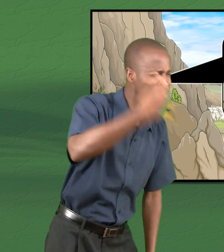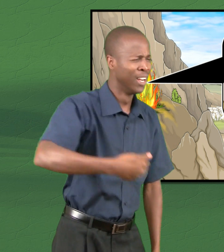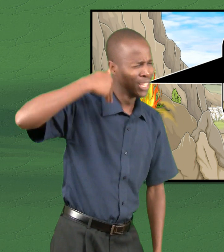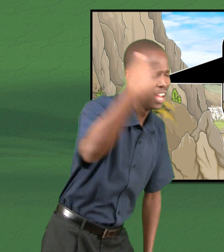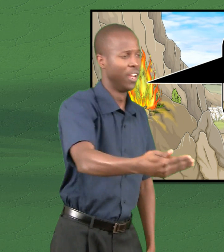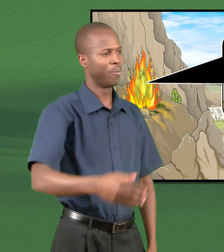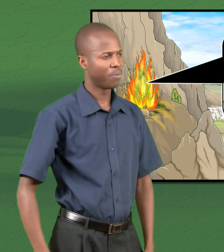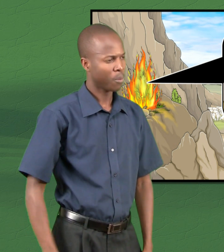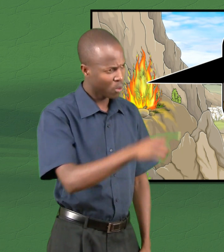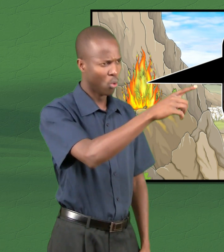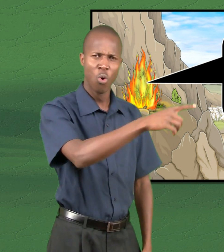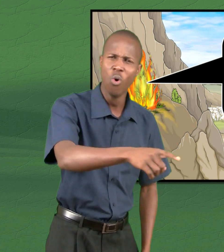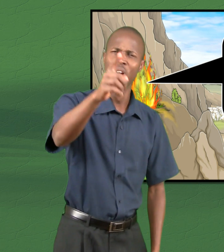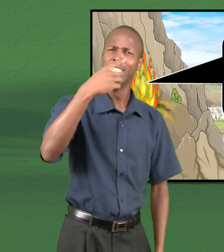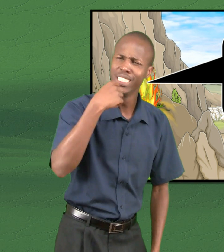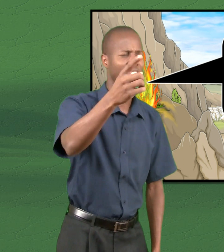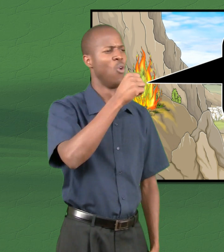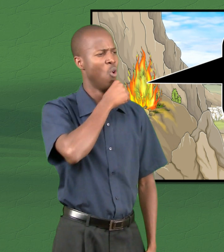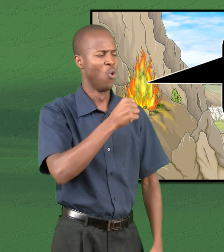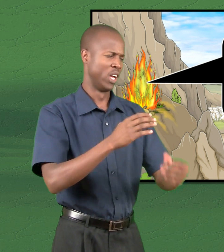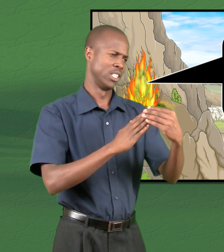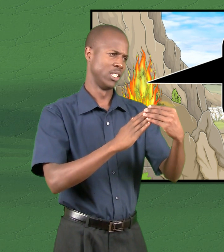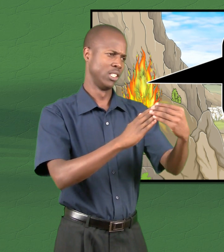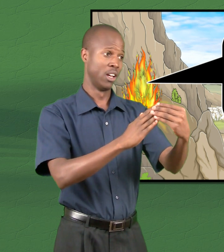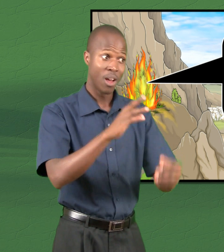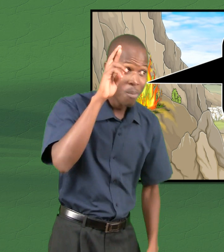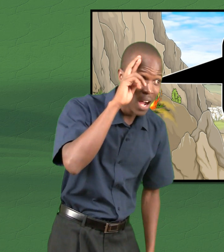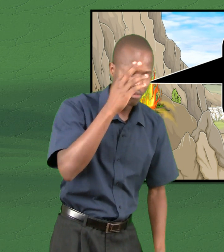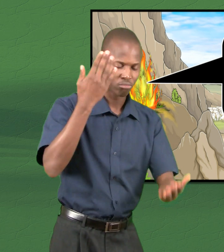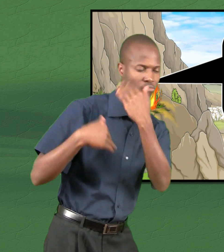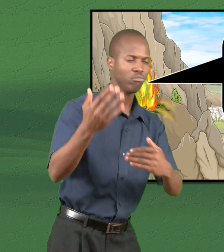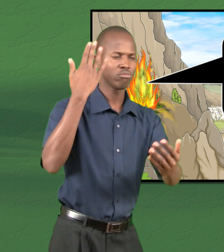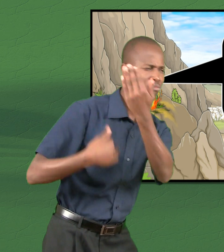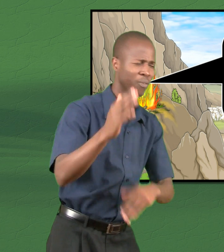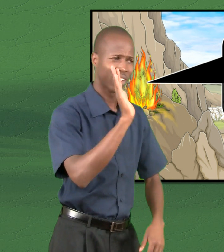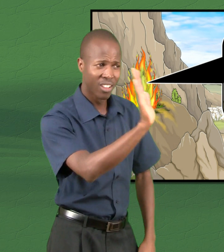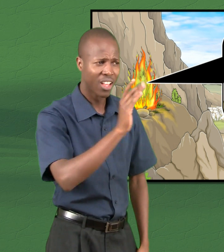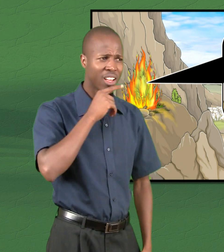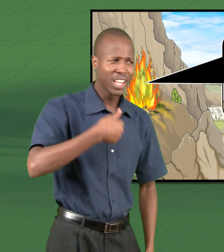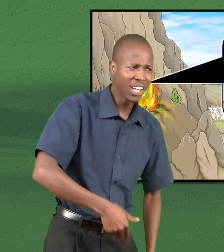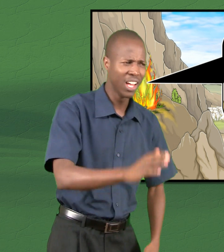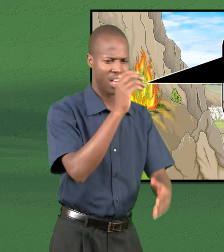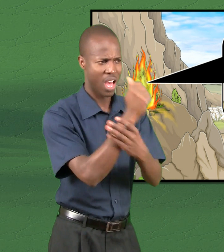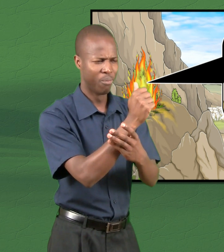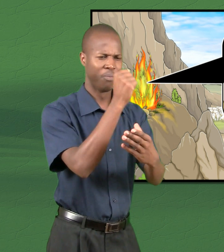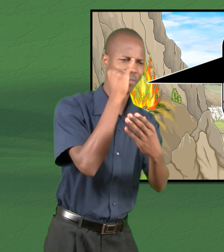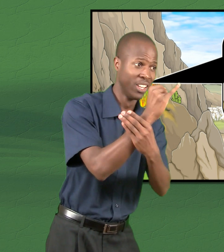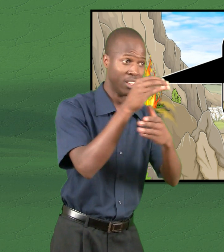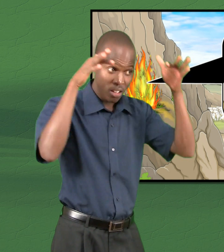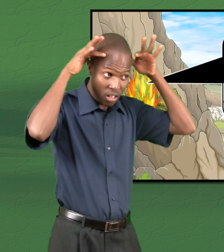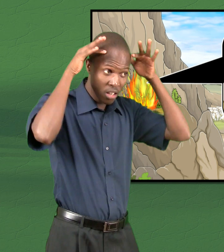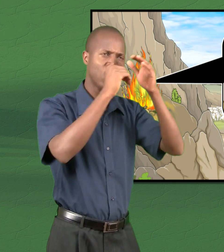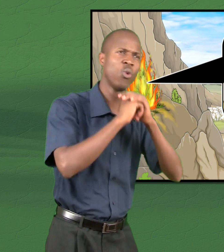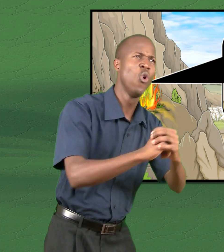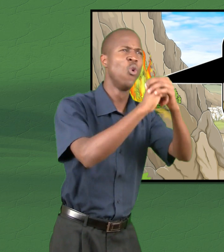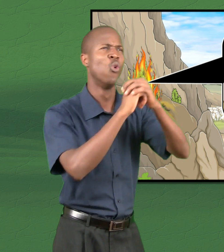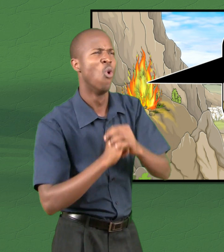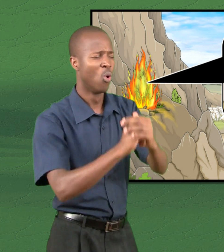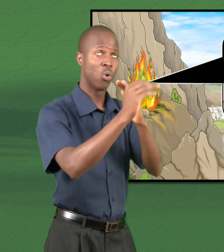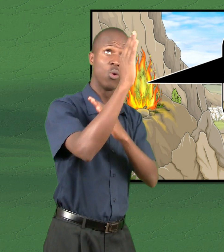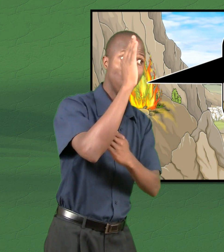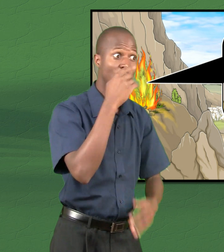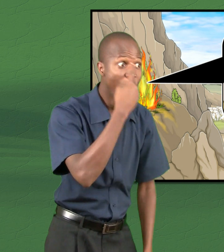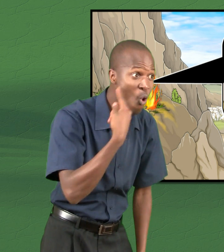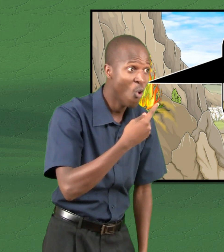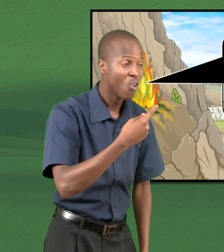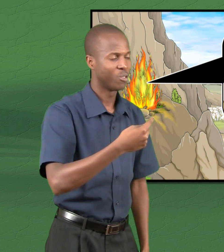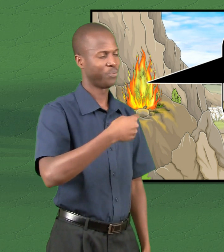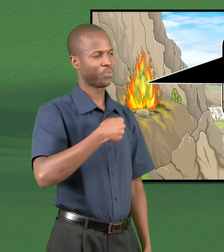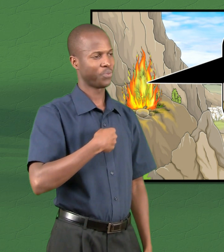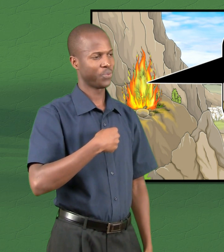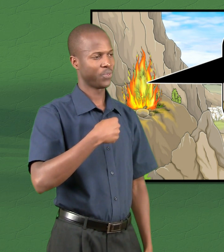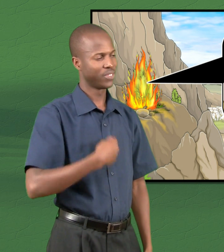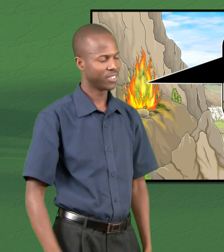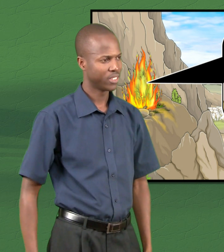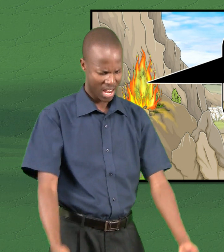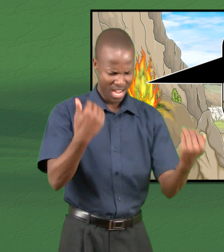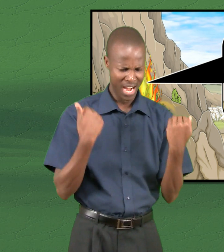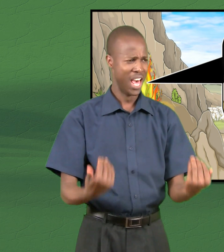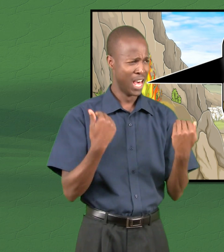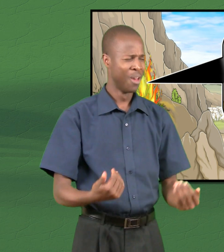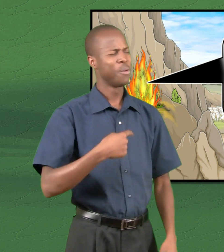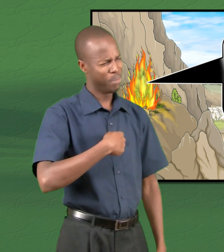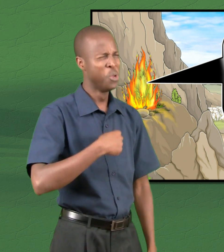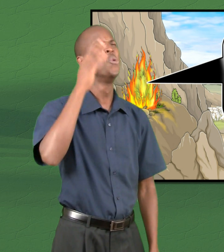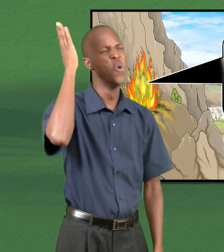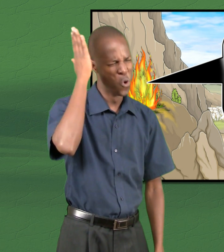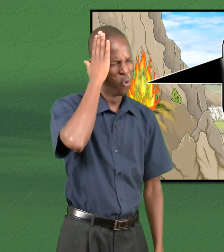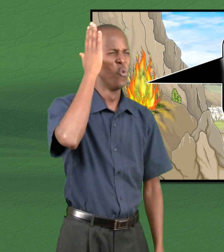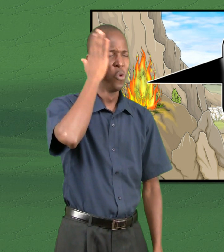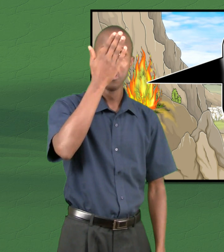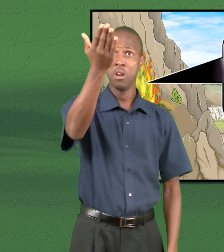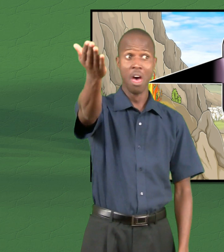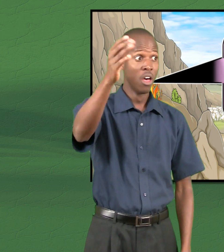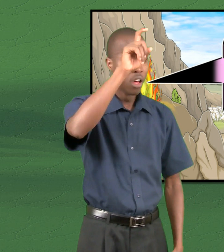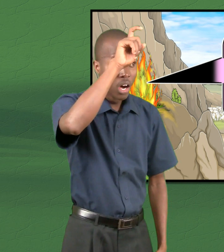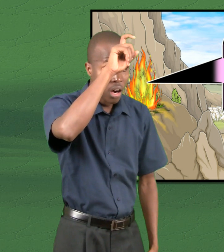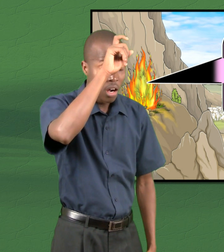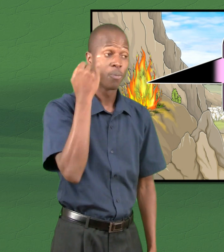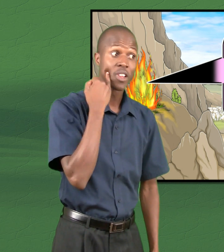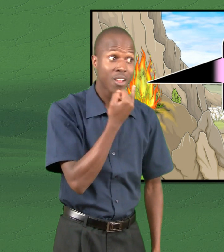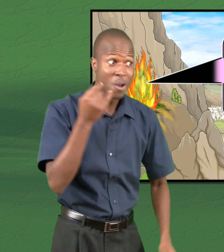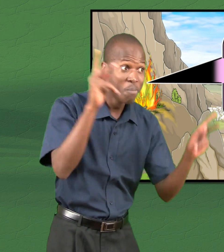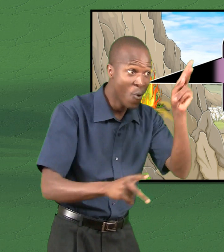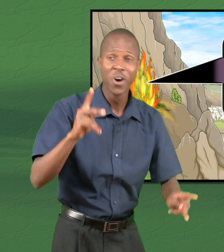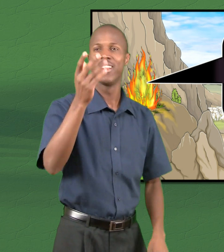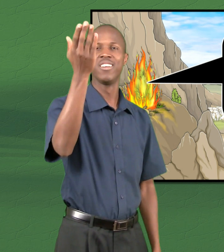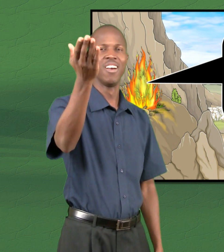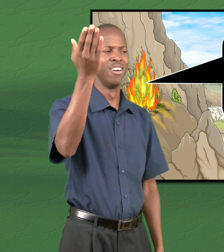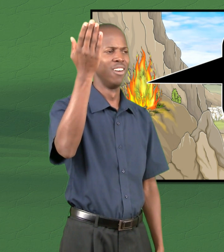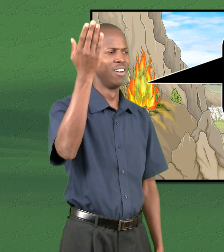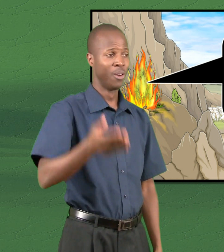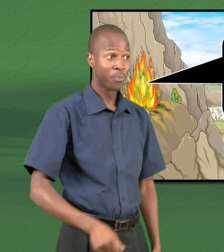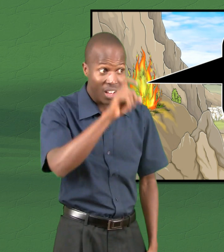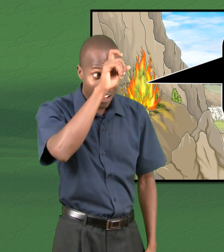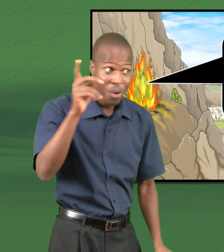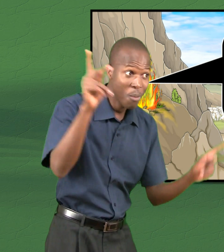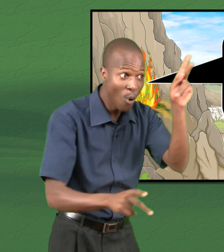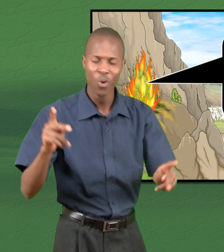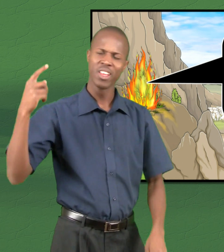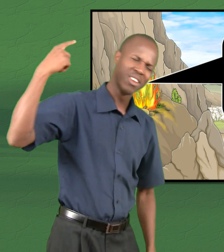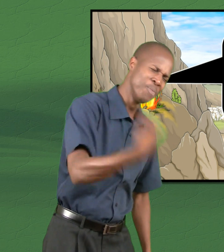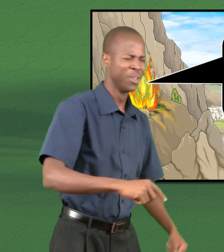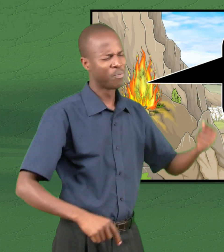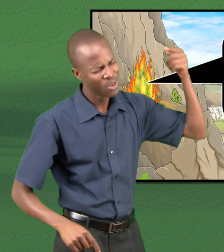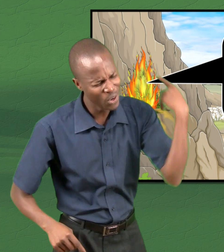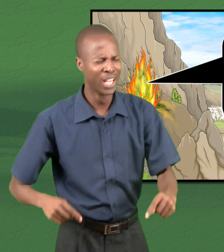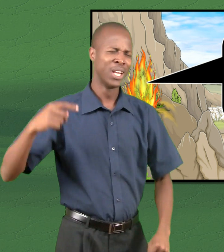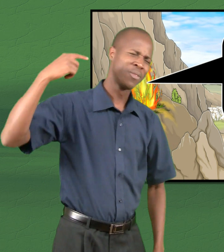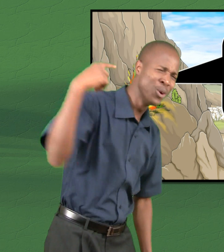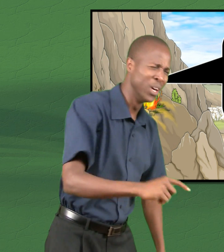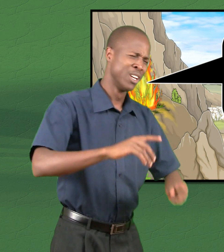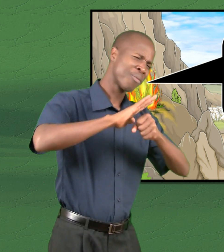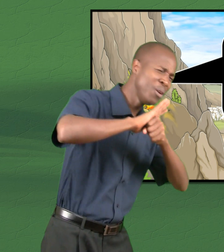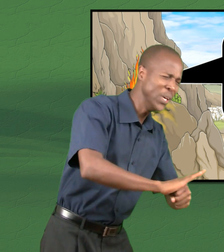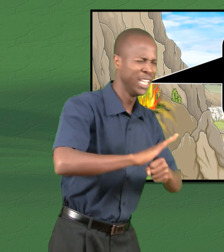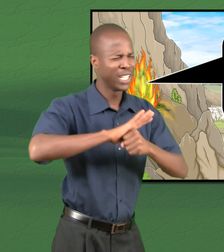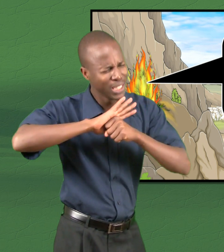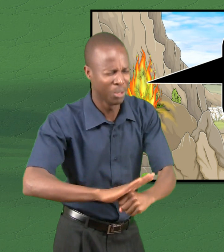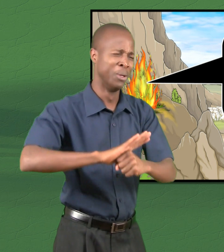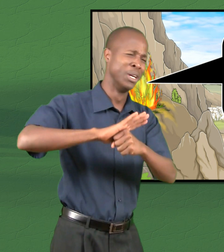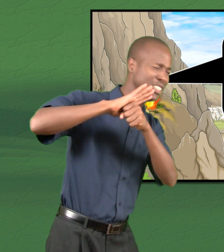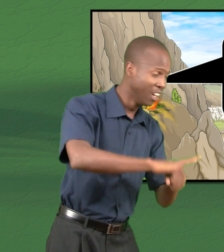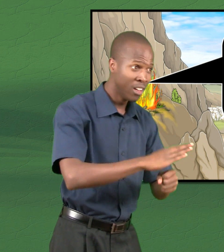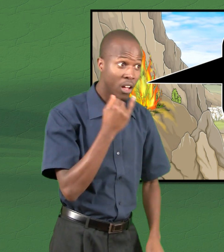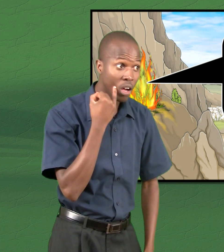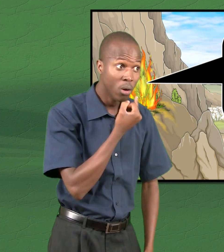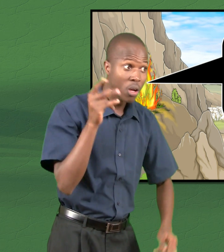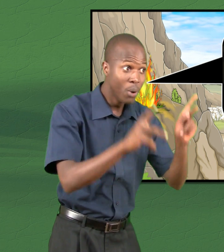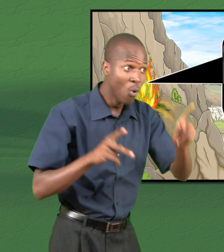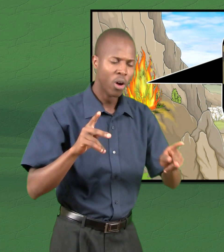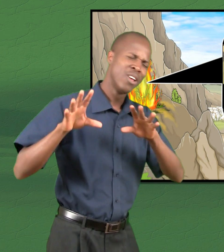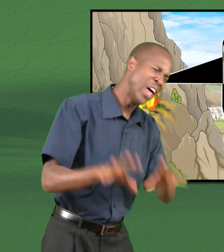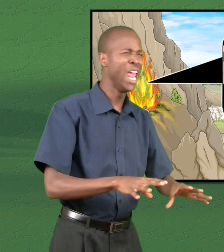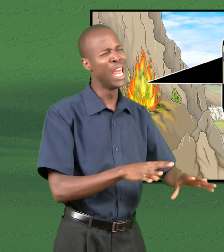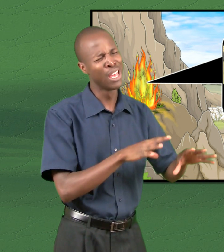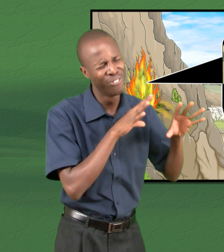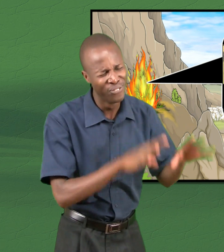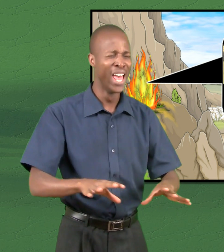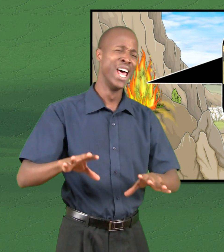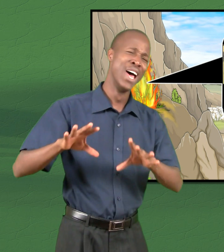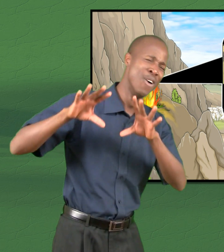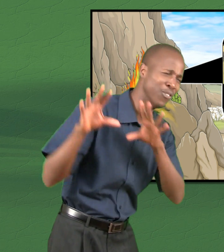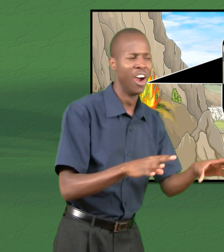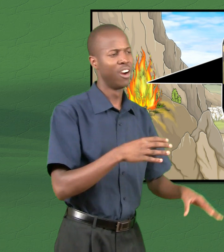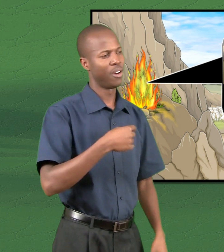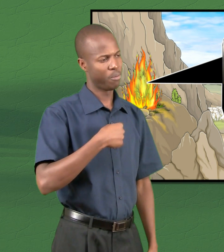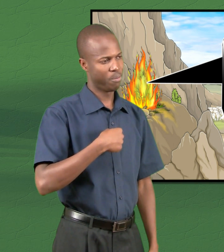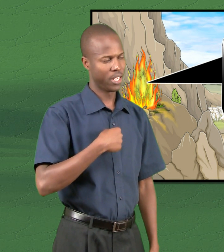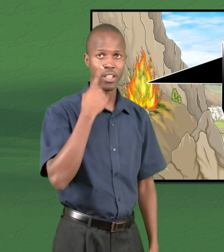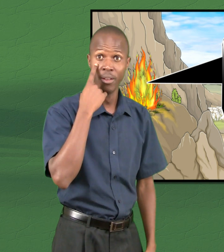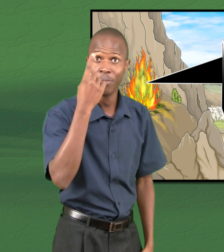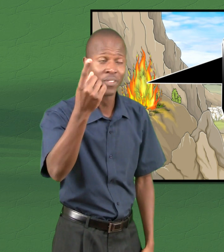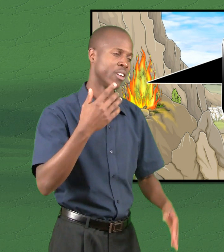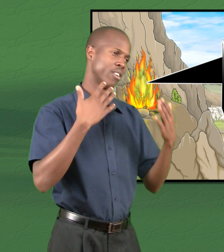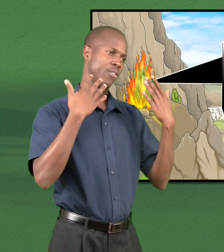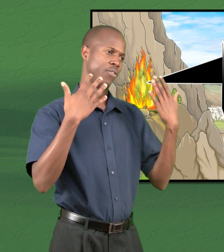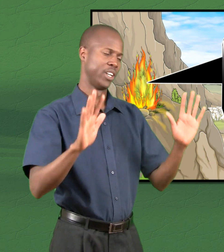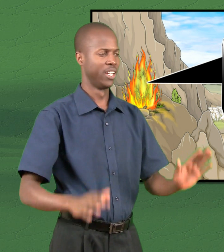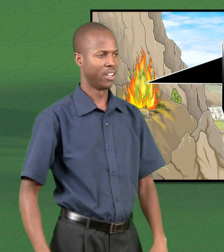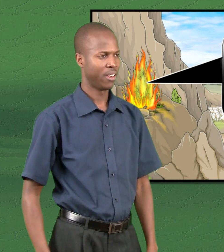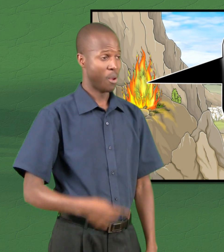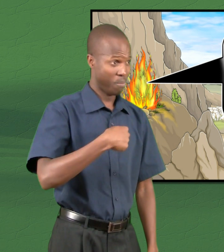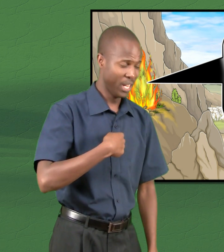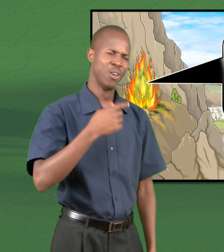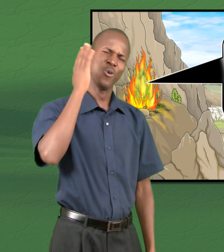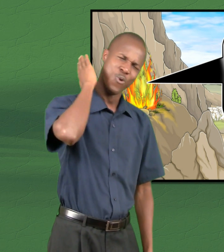Go, assemble the elders of Israel and say to them, ‘The LORD, the God of your fathers—the God of Abraham, Isaac, and Jacob—has appeared to me and said: I have surely attended to you and have seen what has been done to you in Egypt.